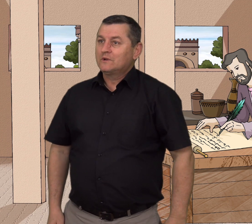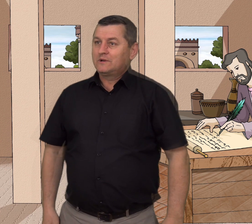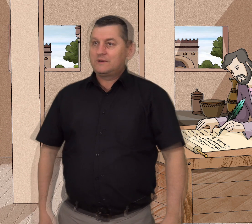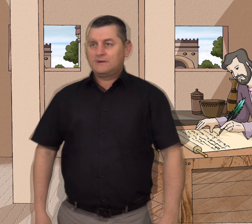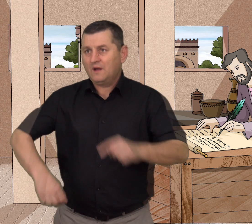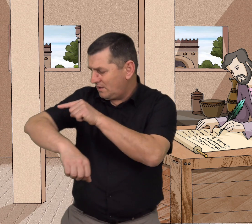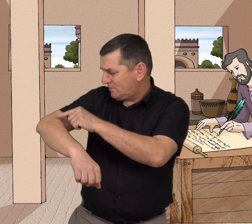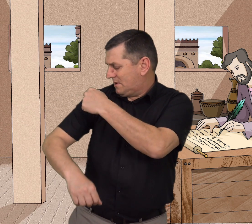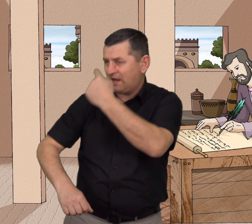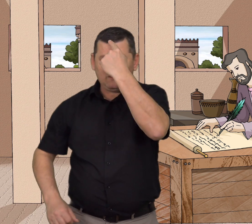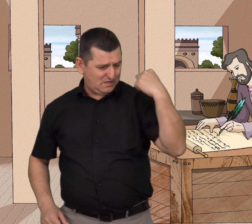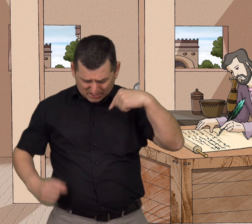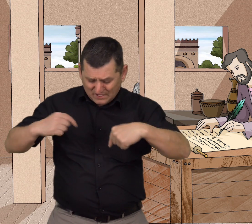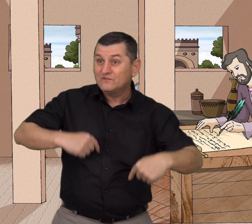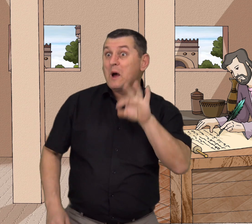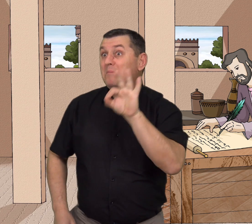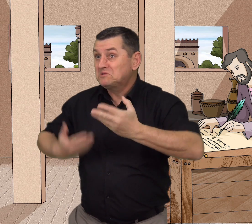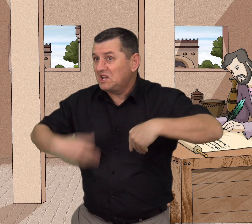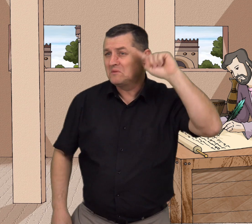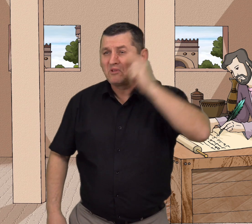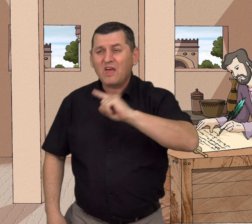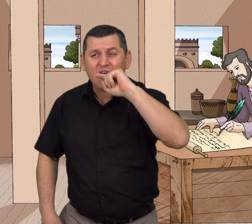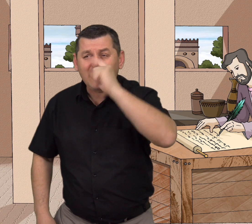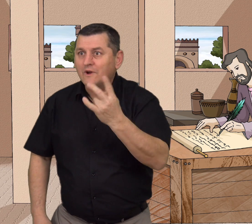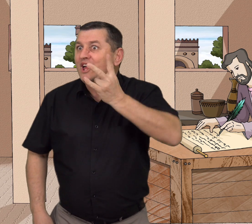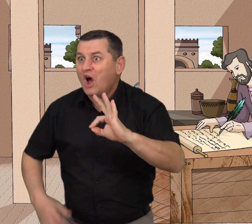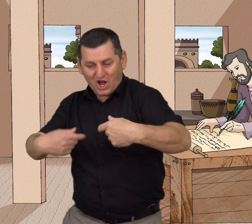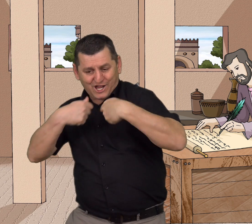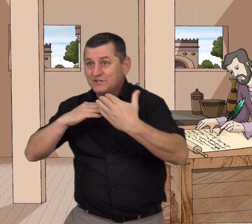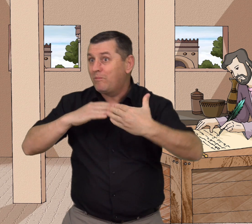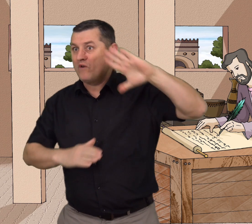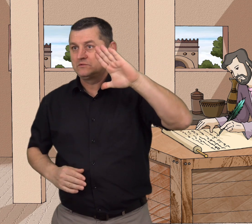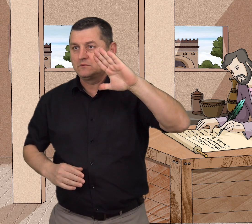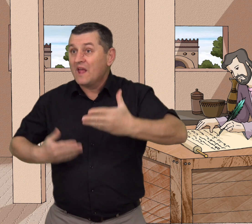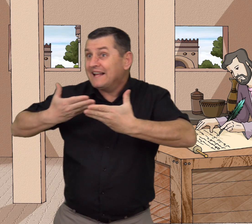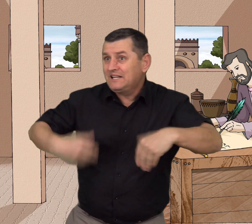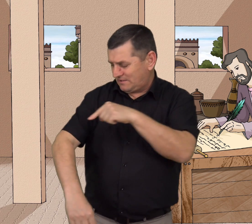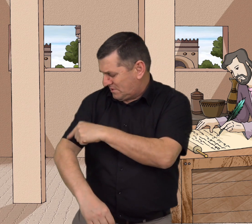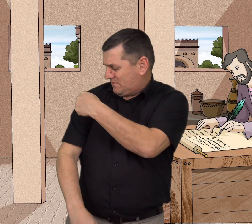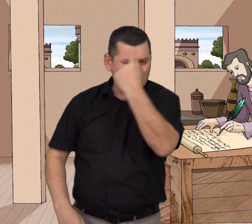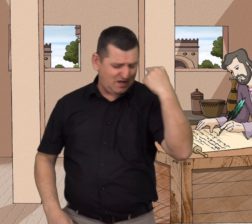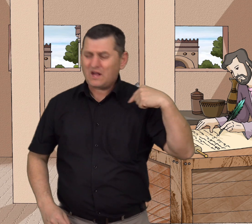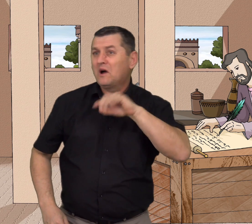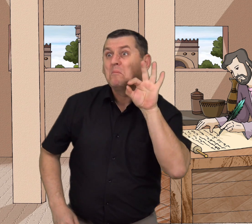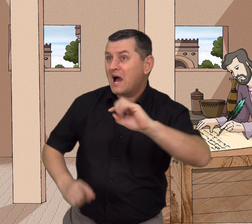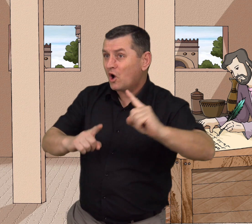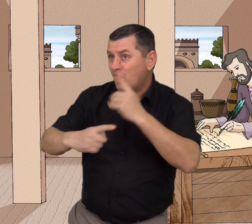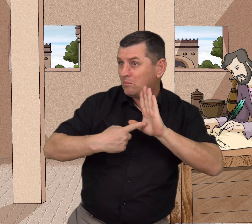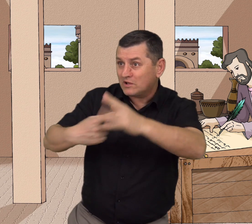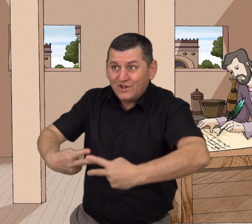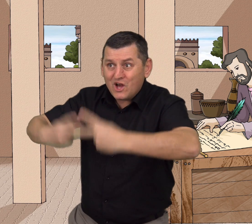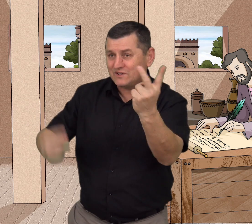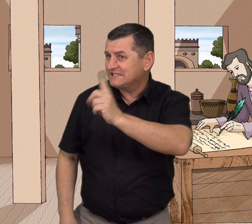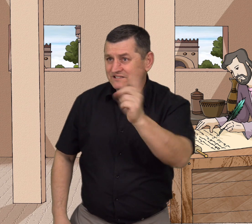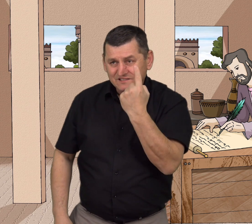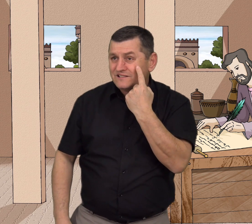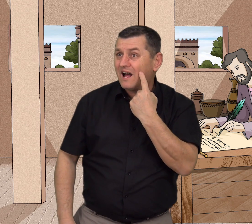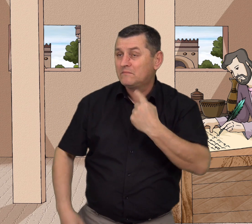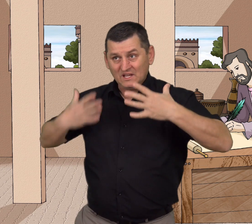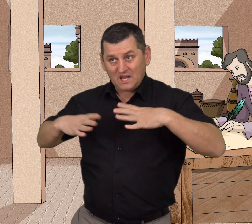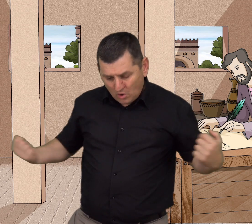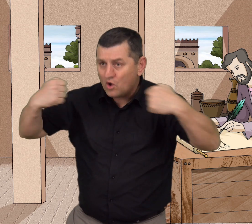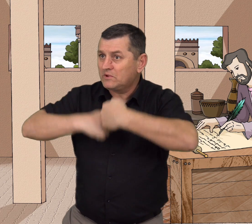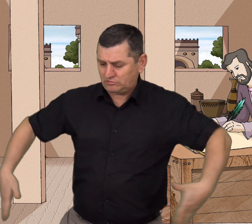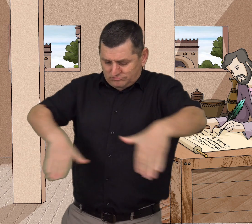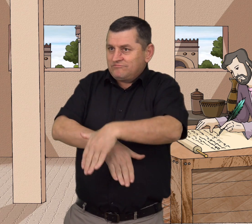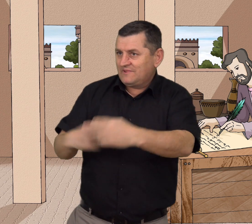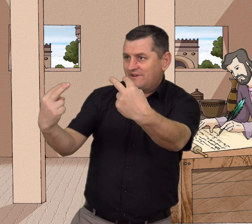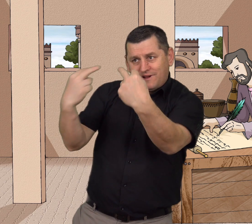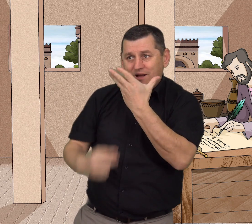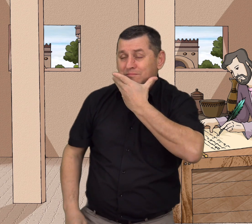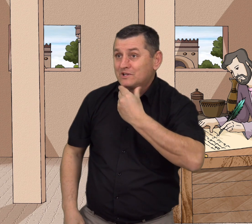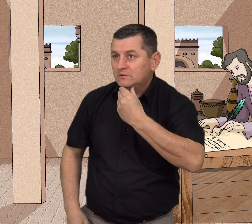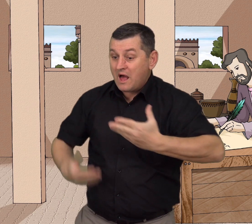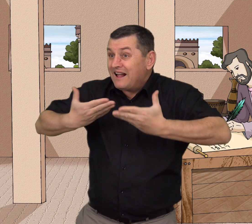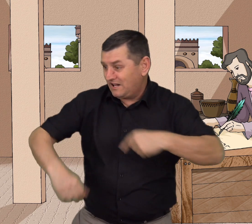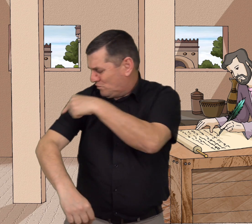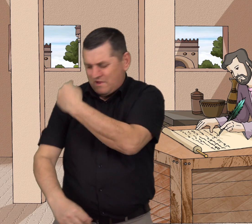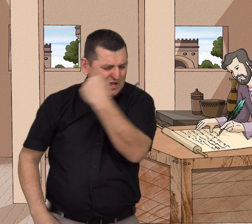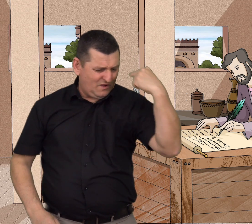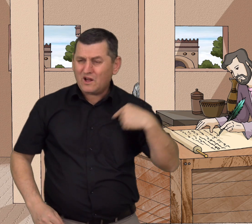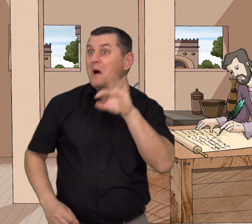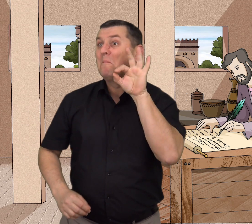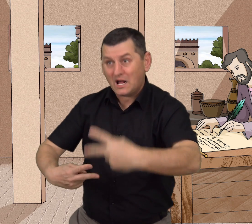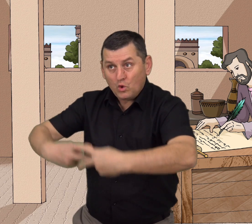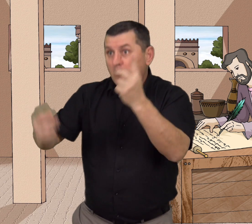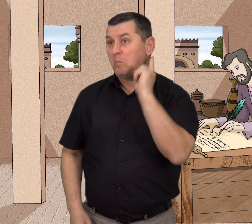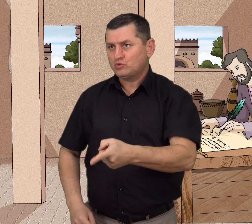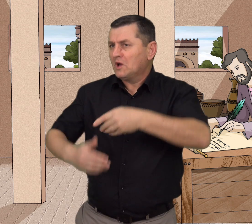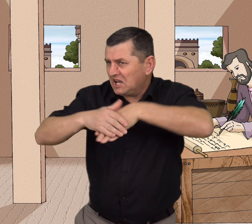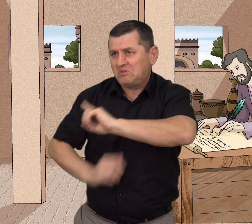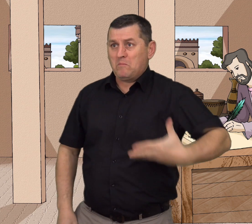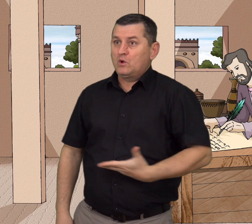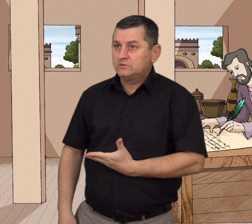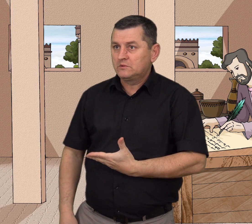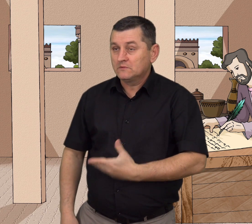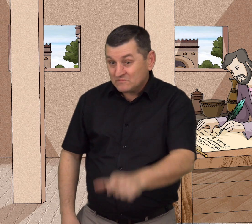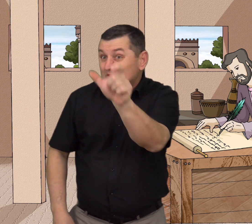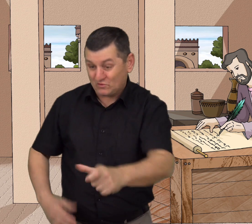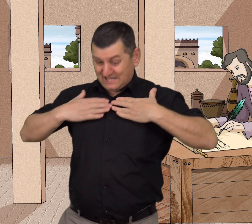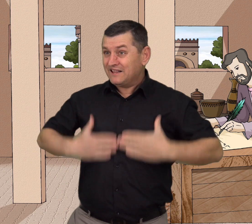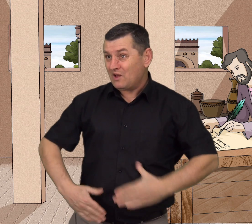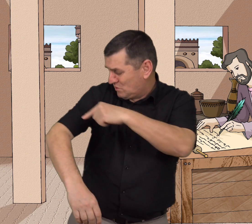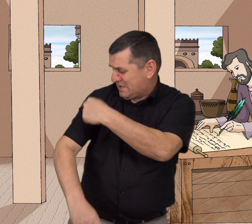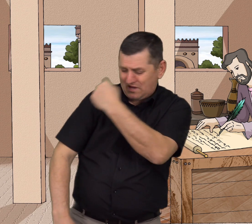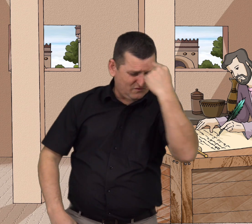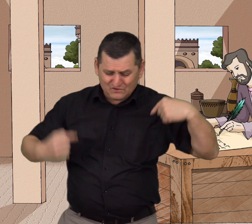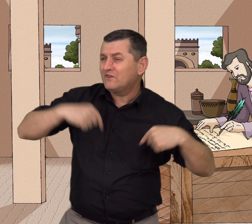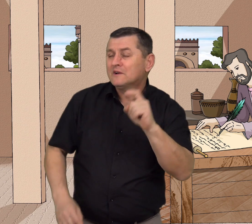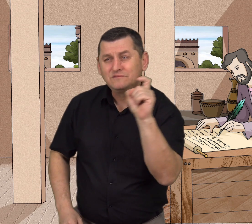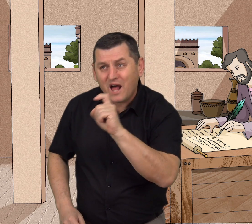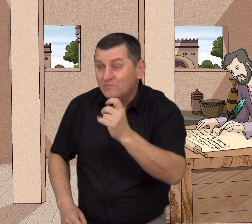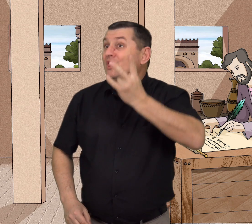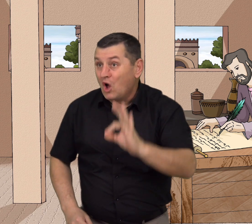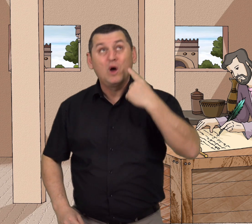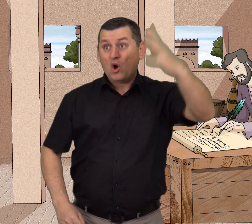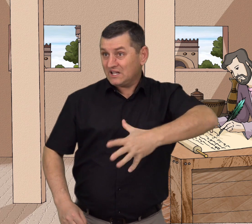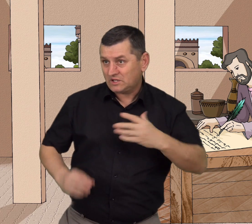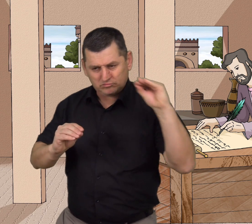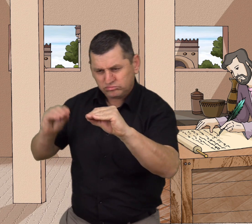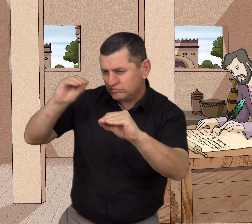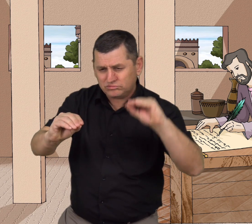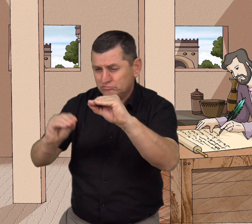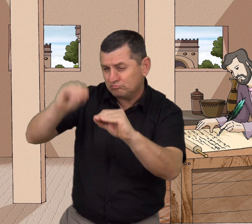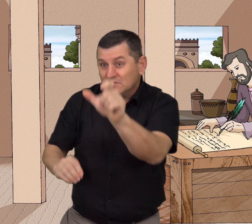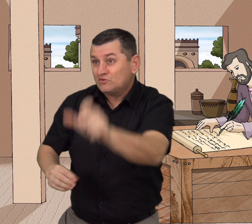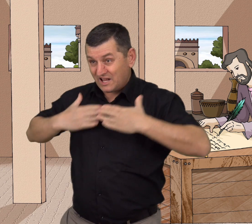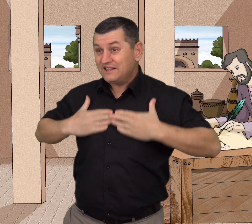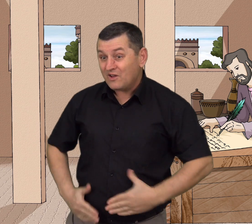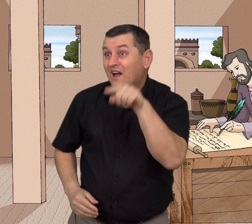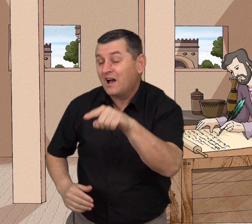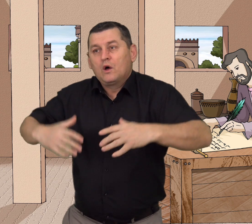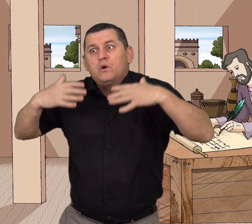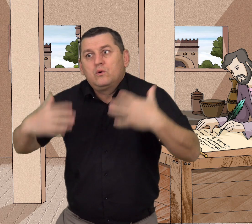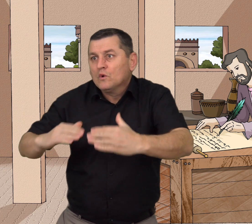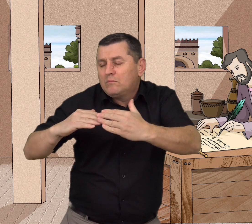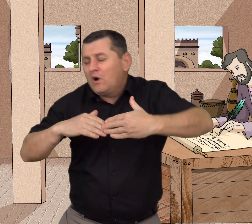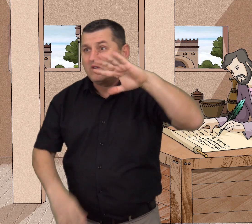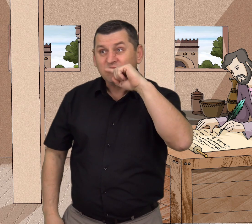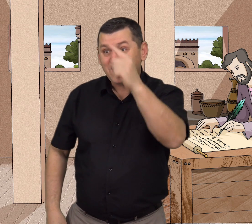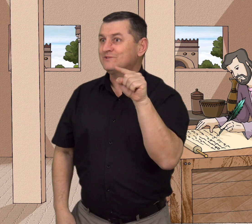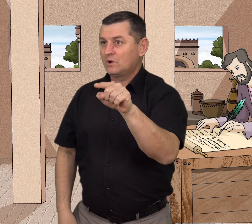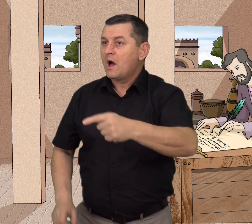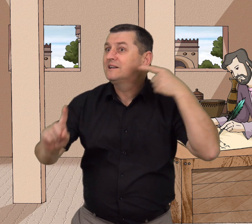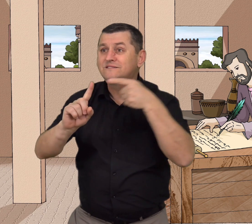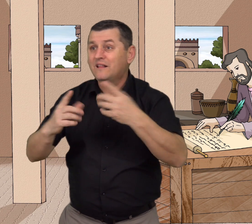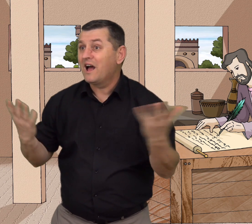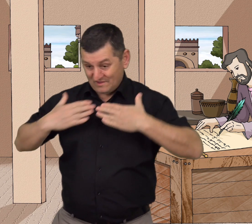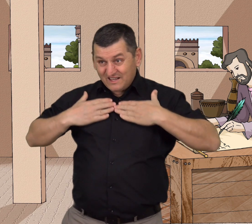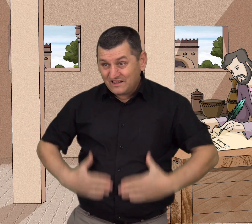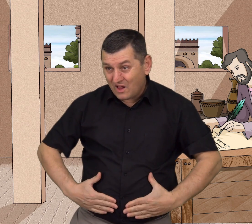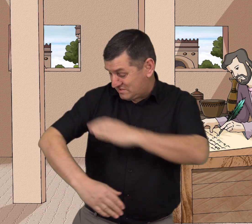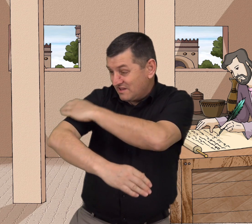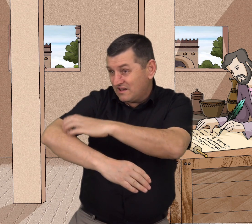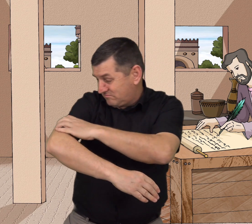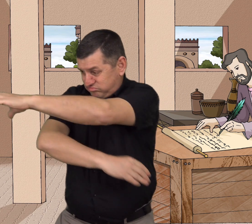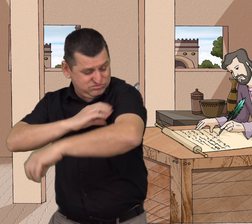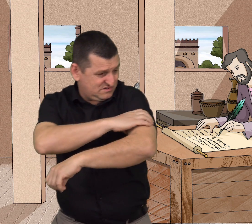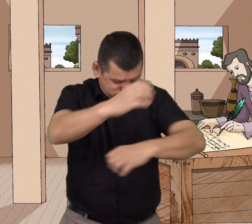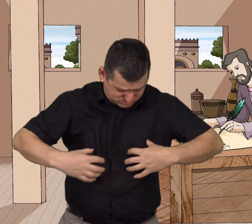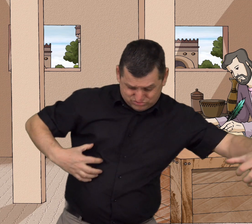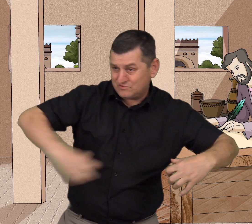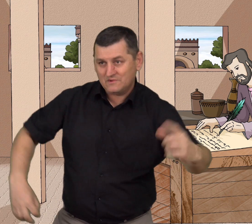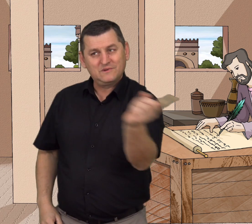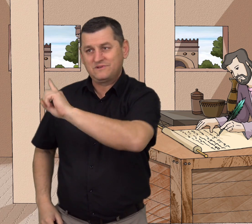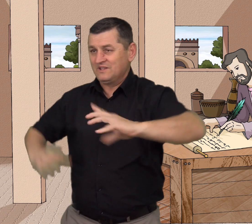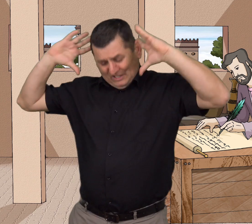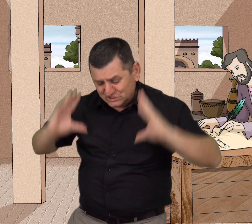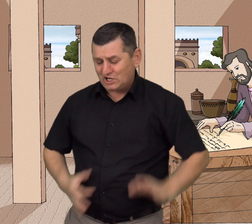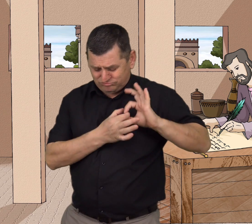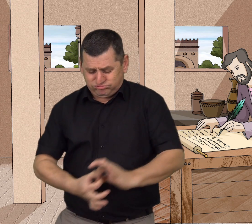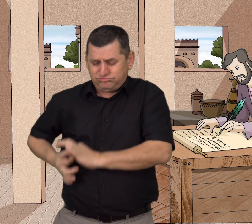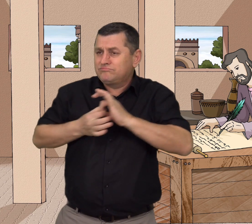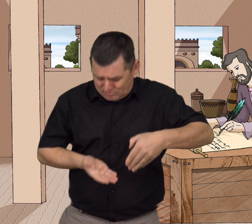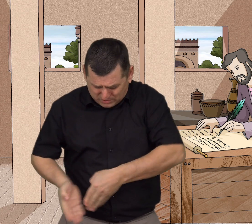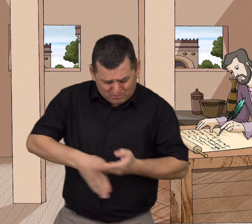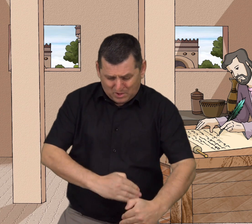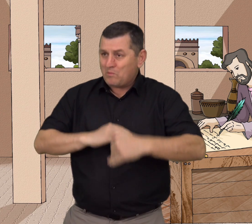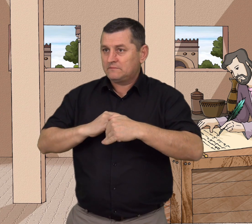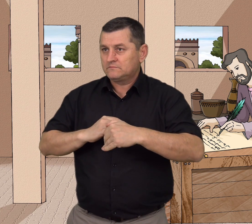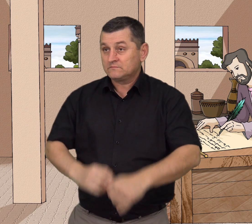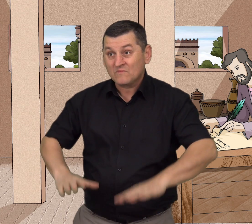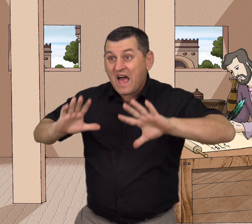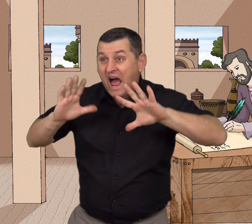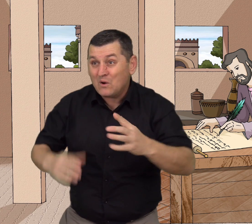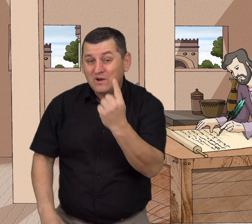On the contrary, the parts of the body that seem to be weaker are indispensable, and the parts we consider less honorable, we treat with greater honor. And our unpresentable parts are treated with special modesty, whereas our presentable parts have no such need.